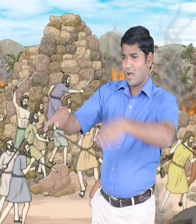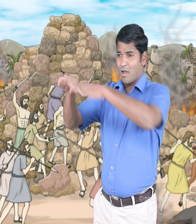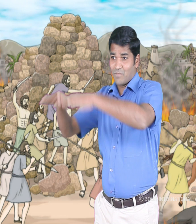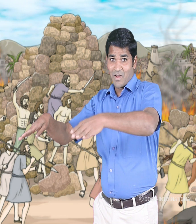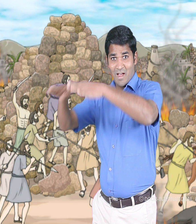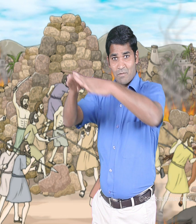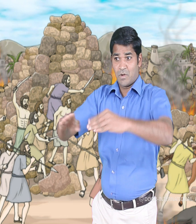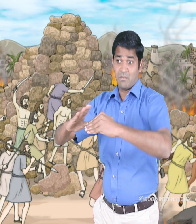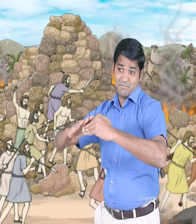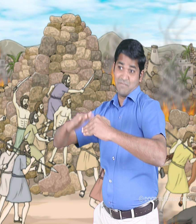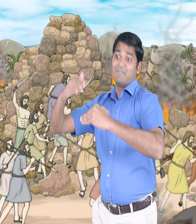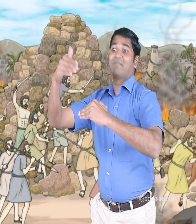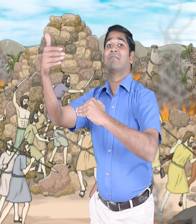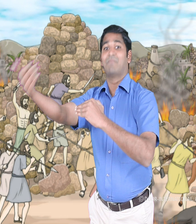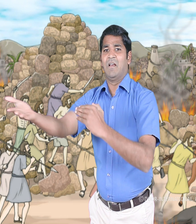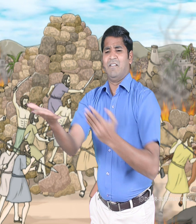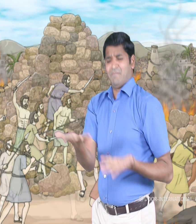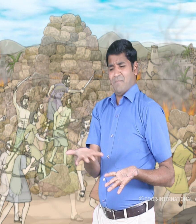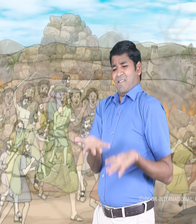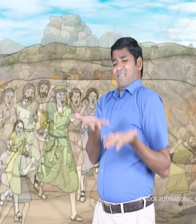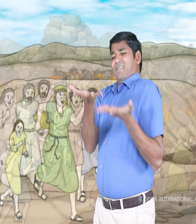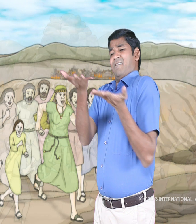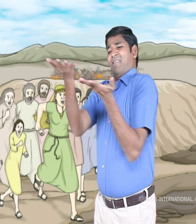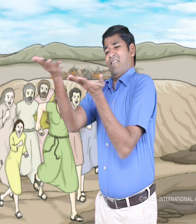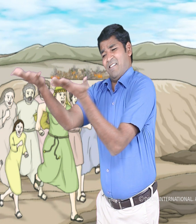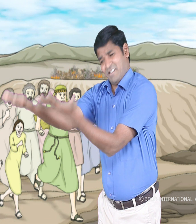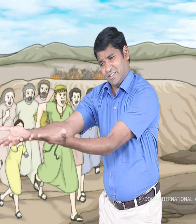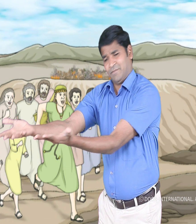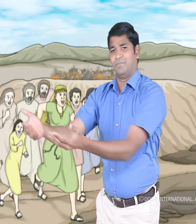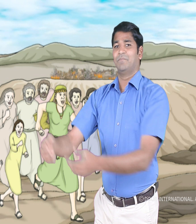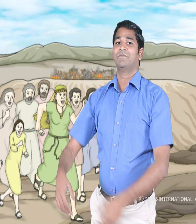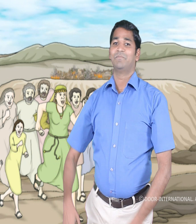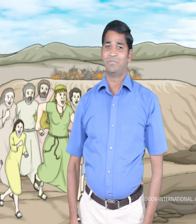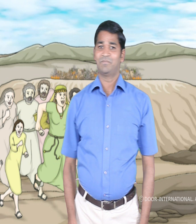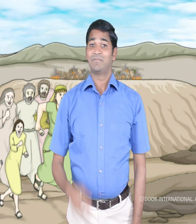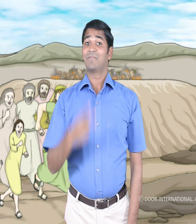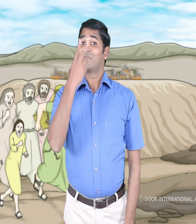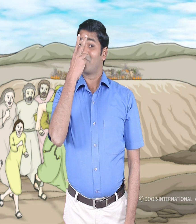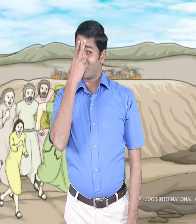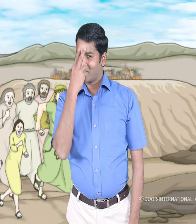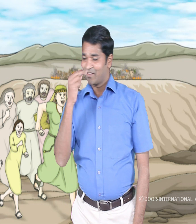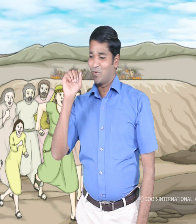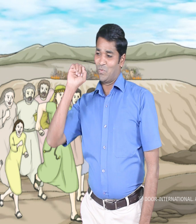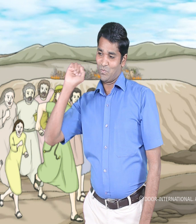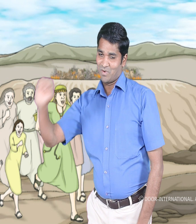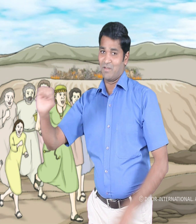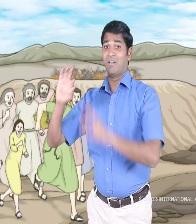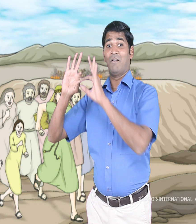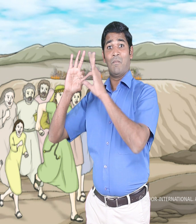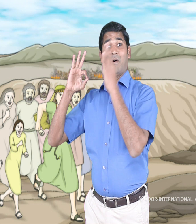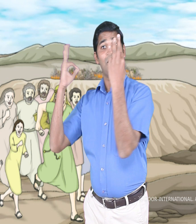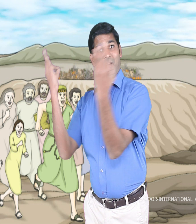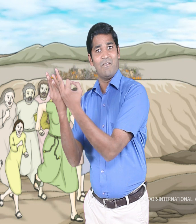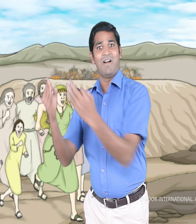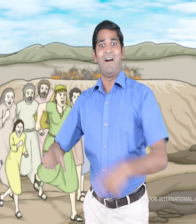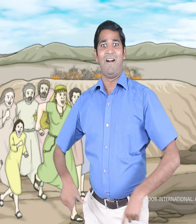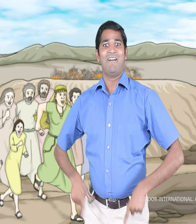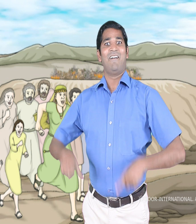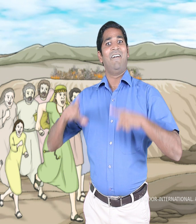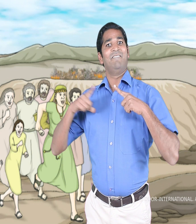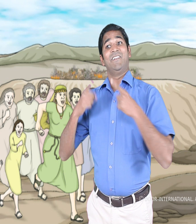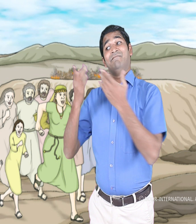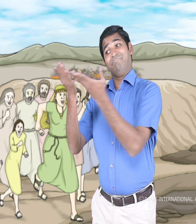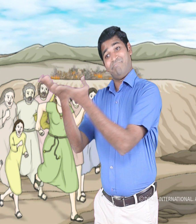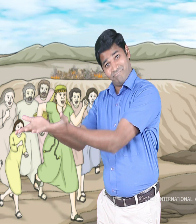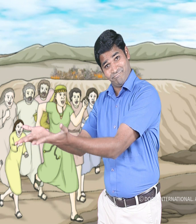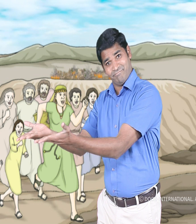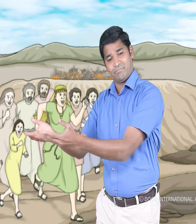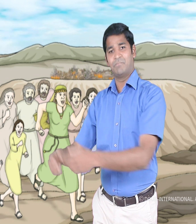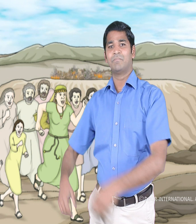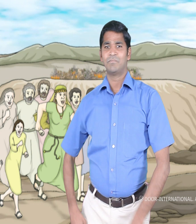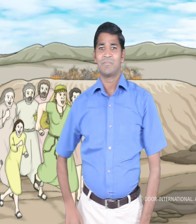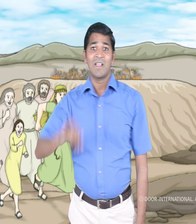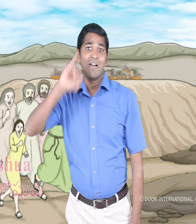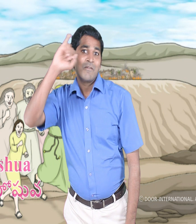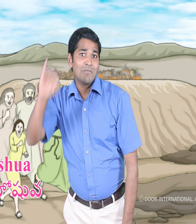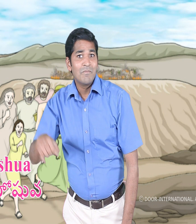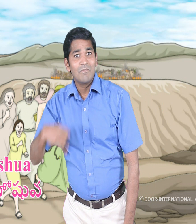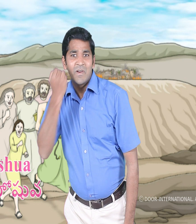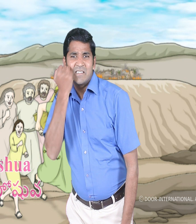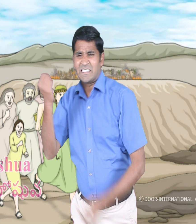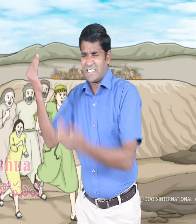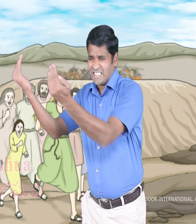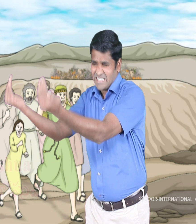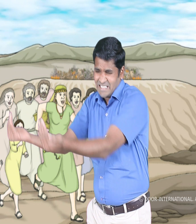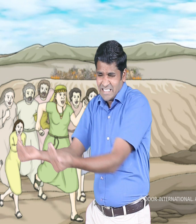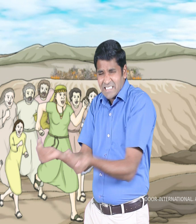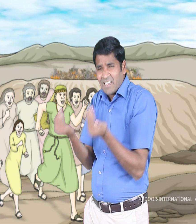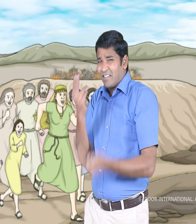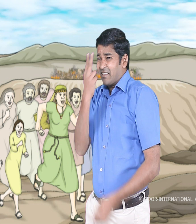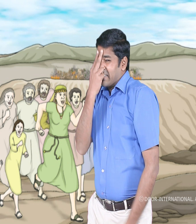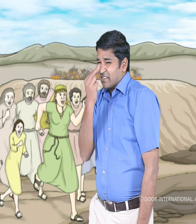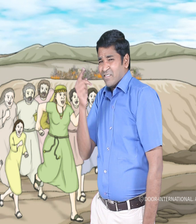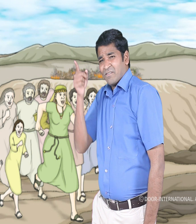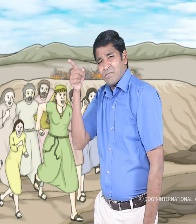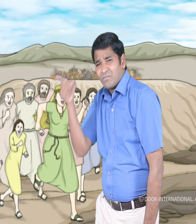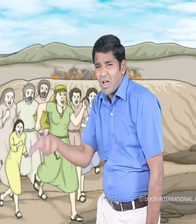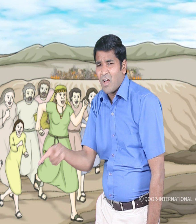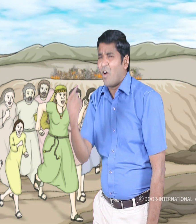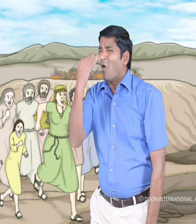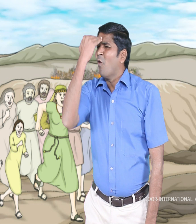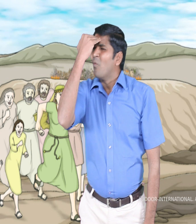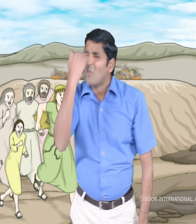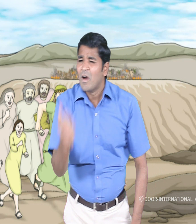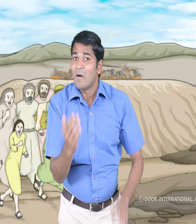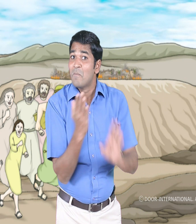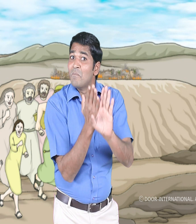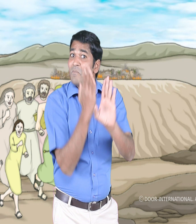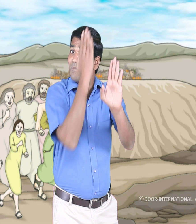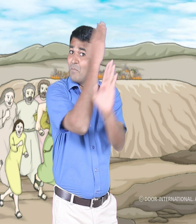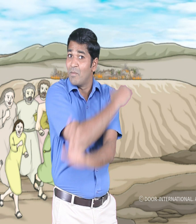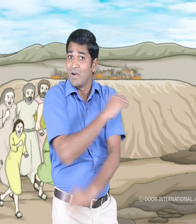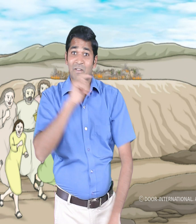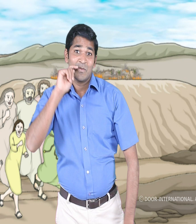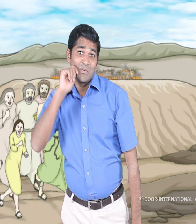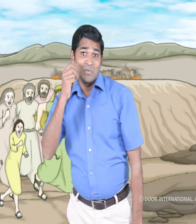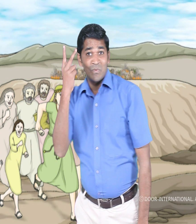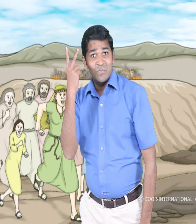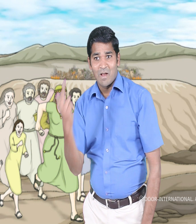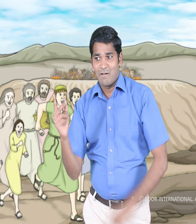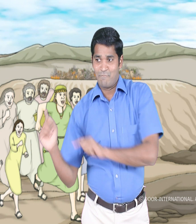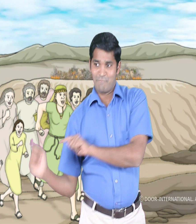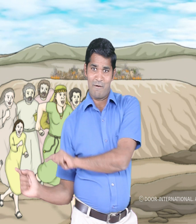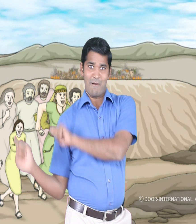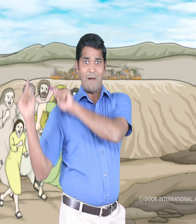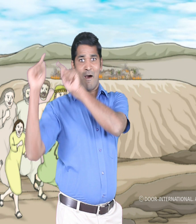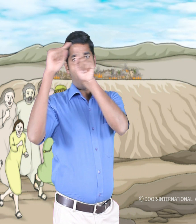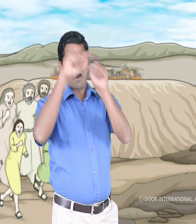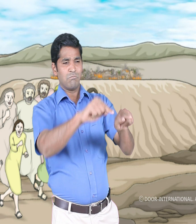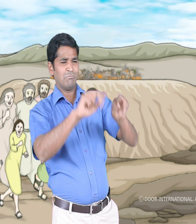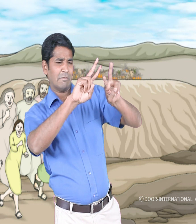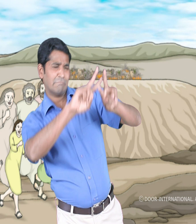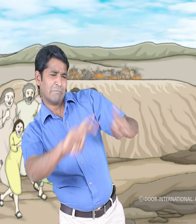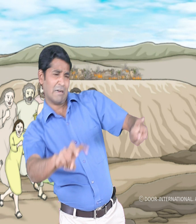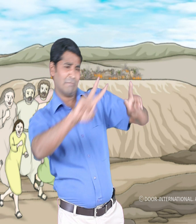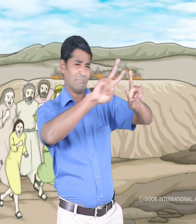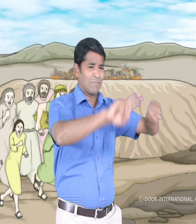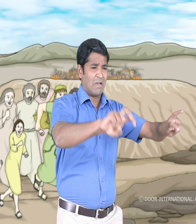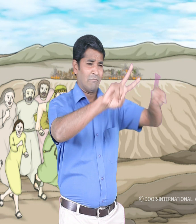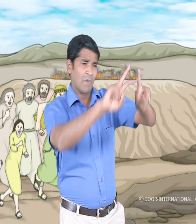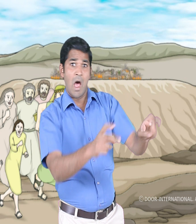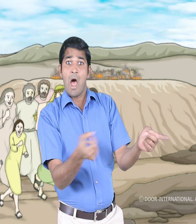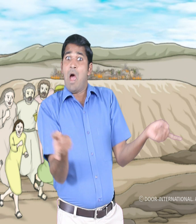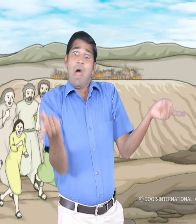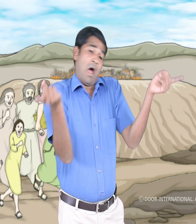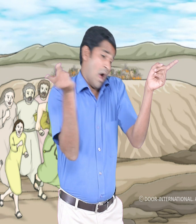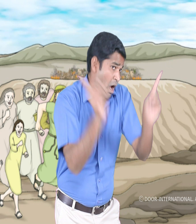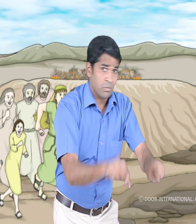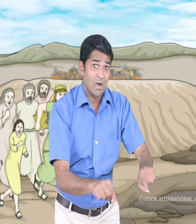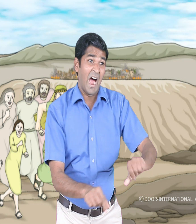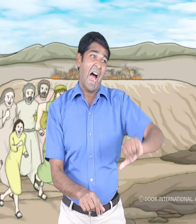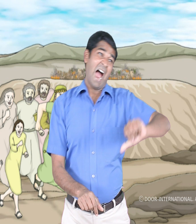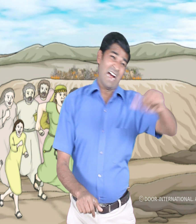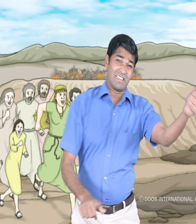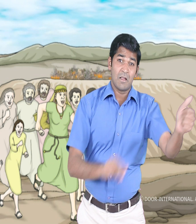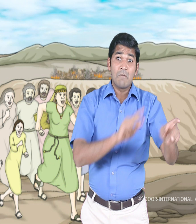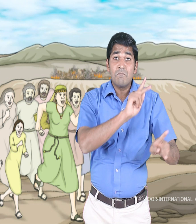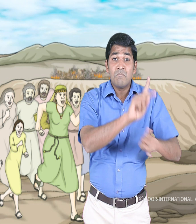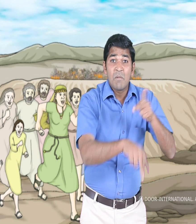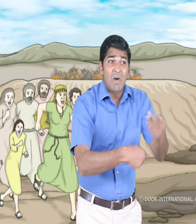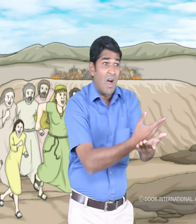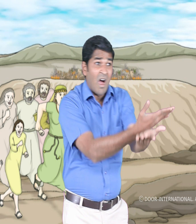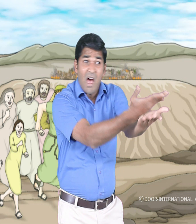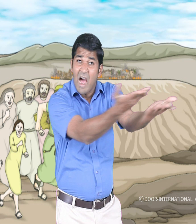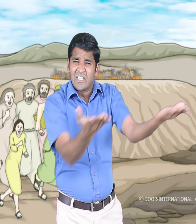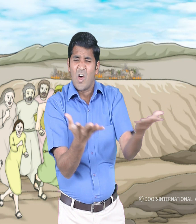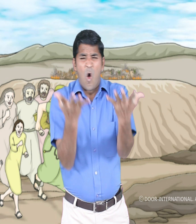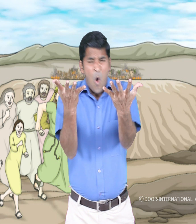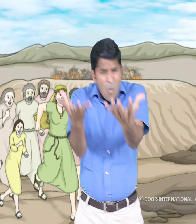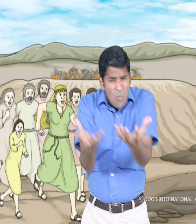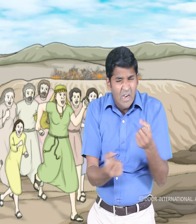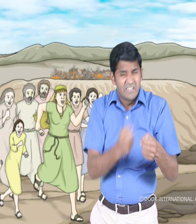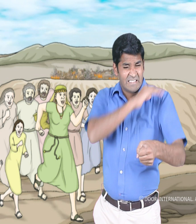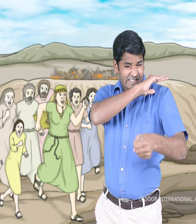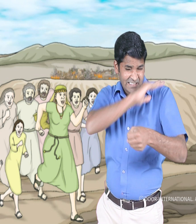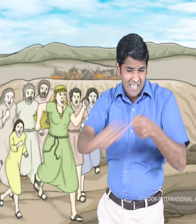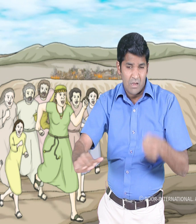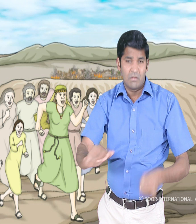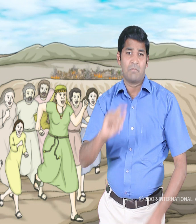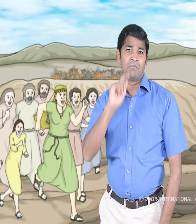So the young spies went in and brought out Rahab, her father and mother and brothers, and all who belonged to her.